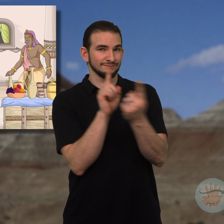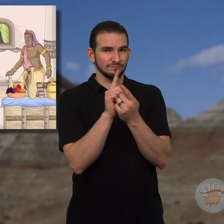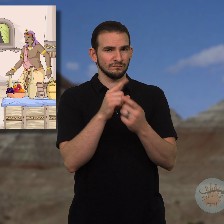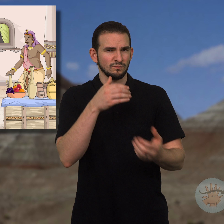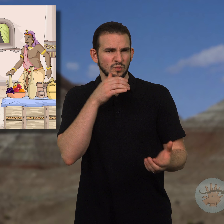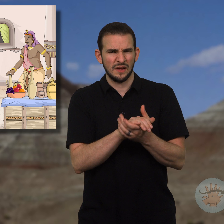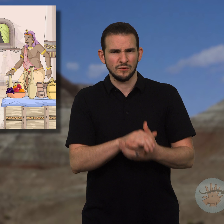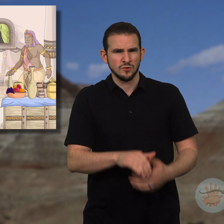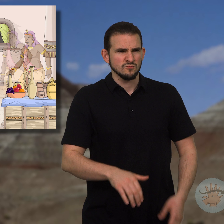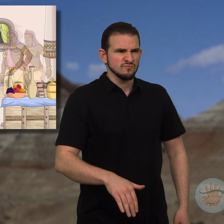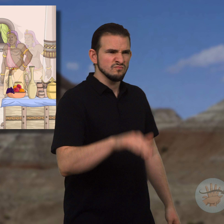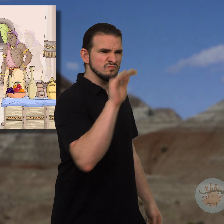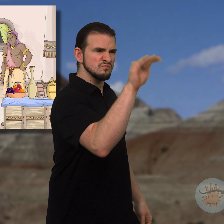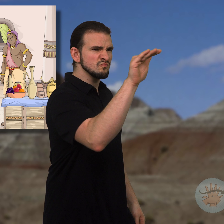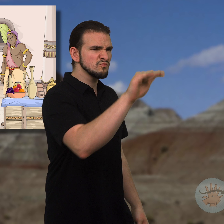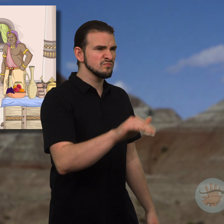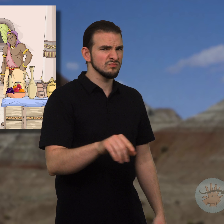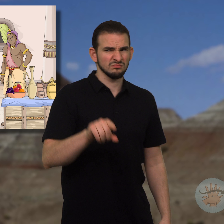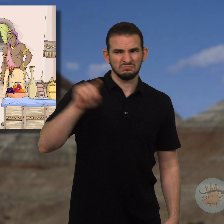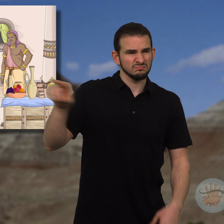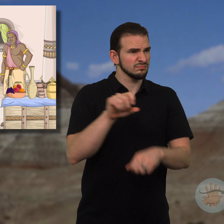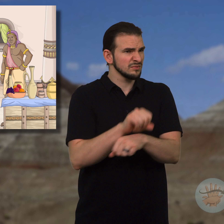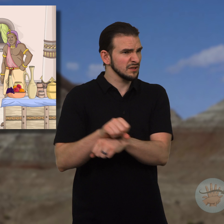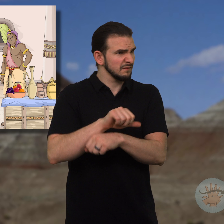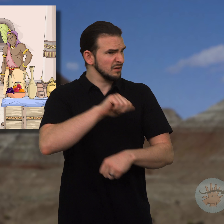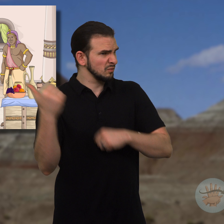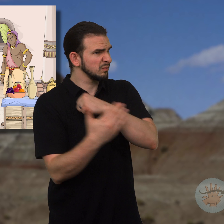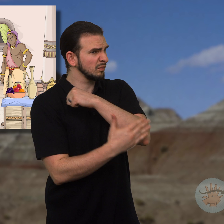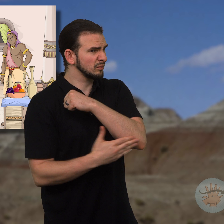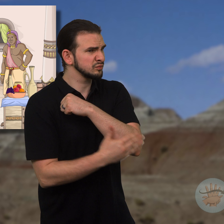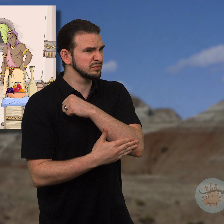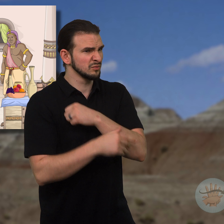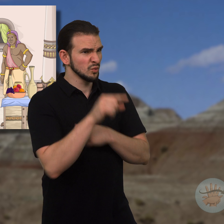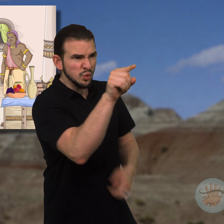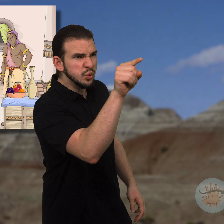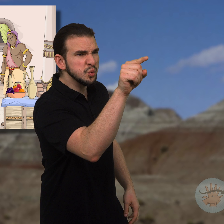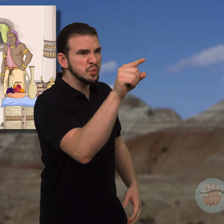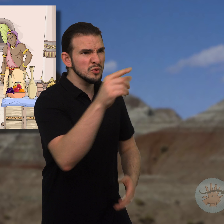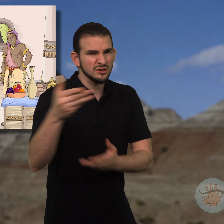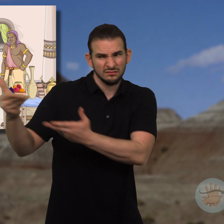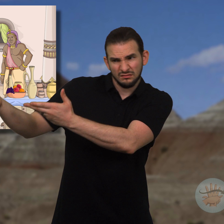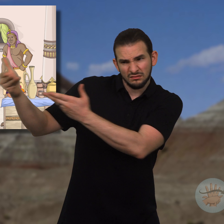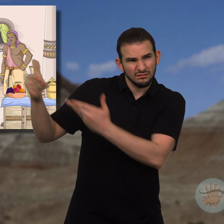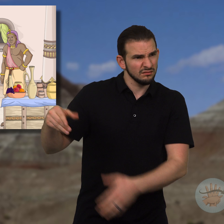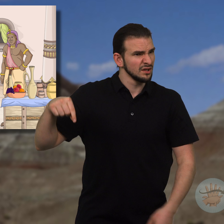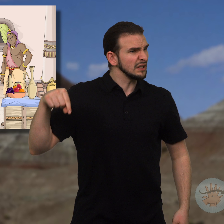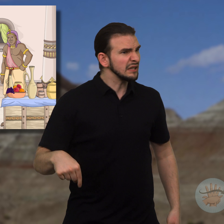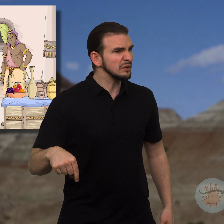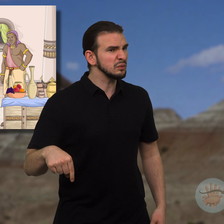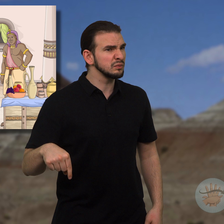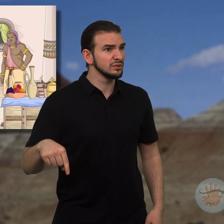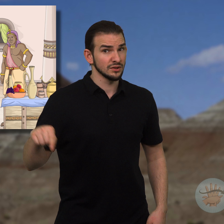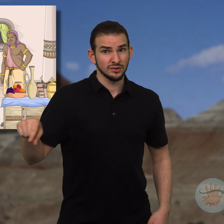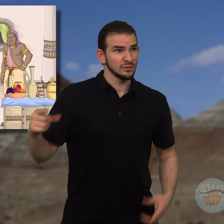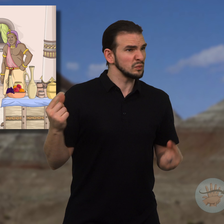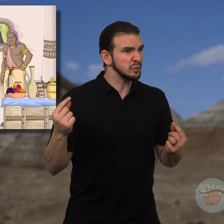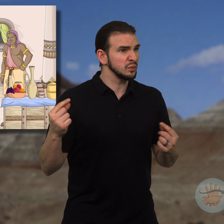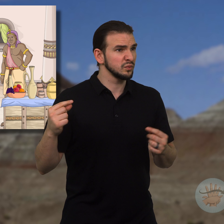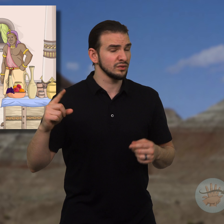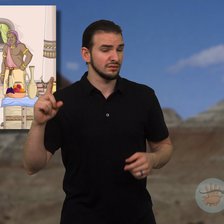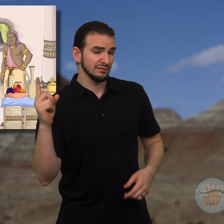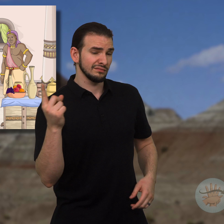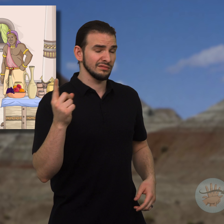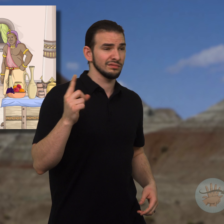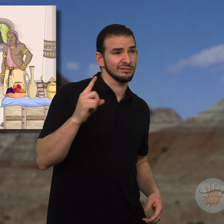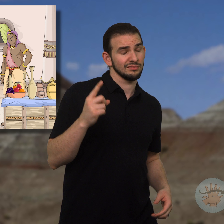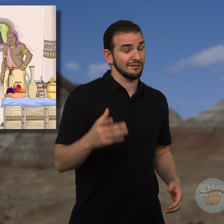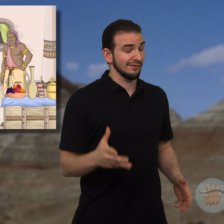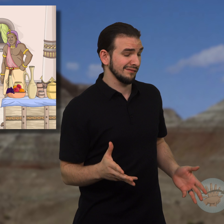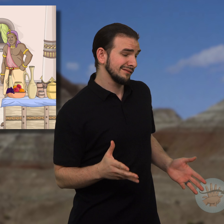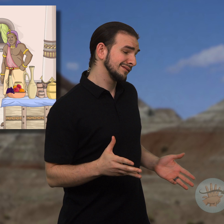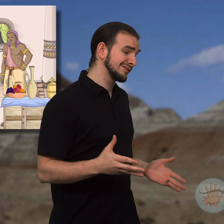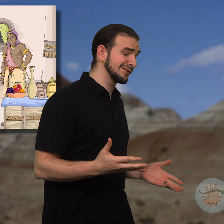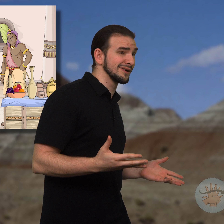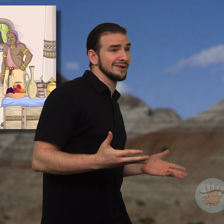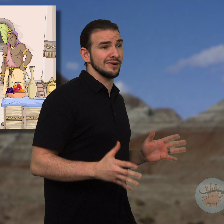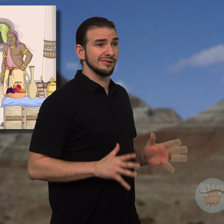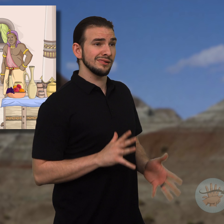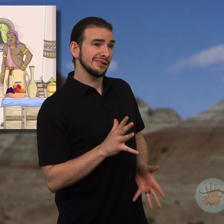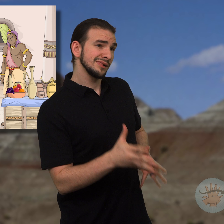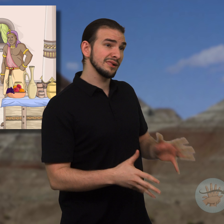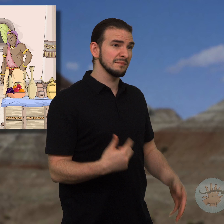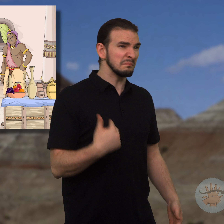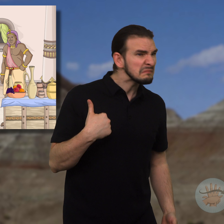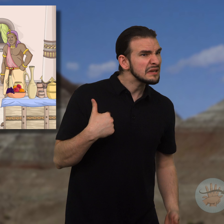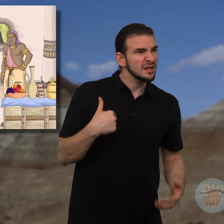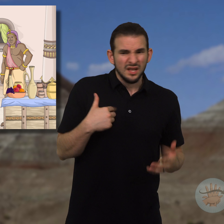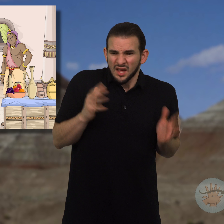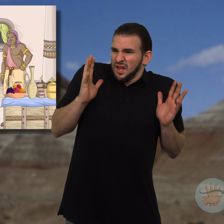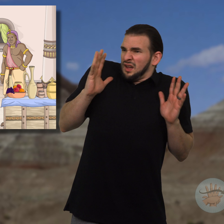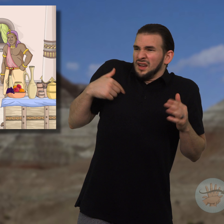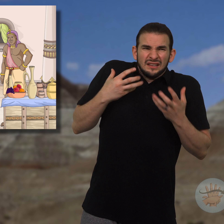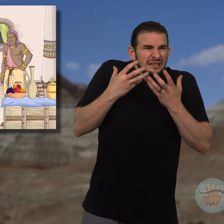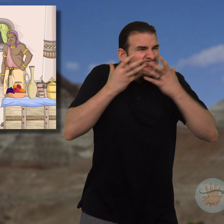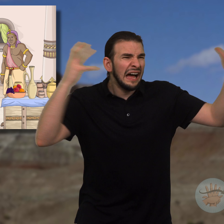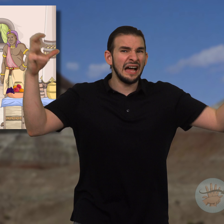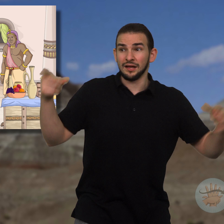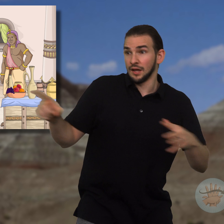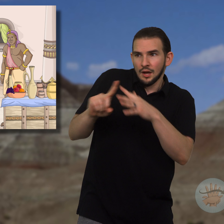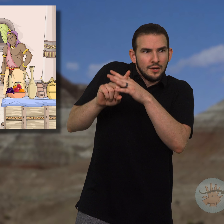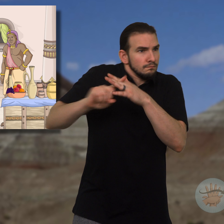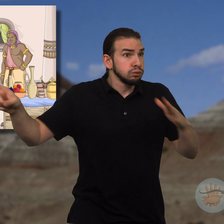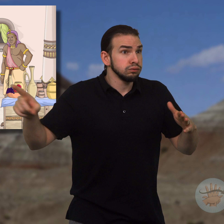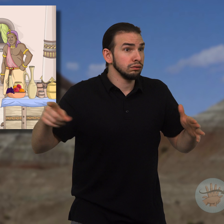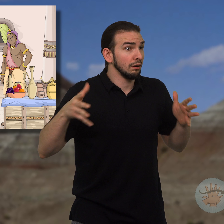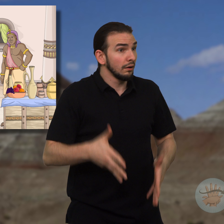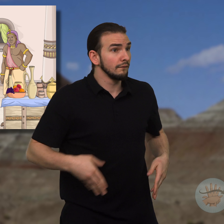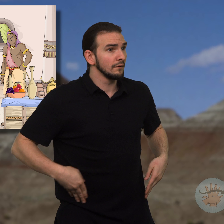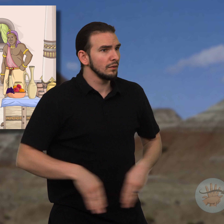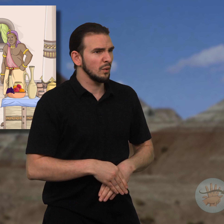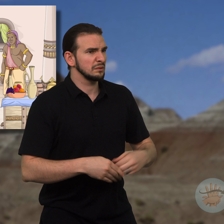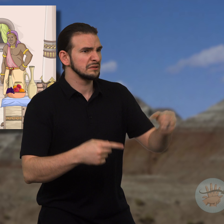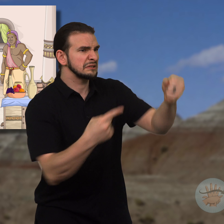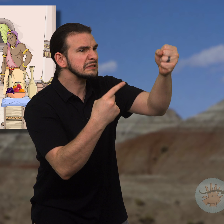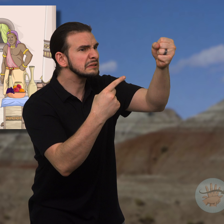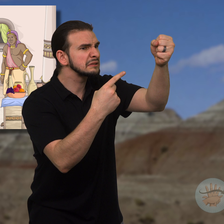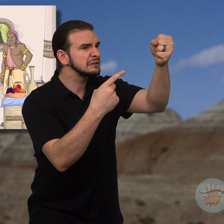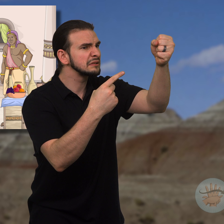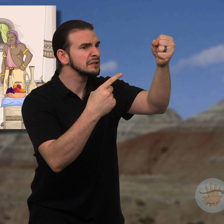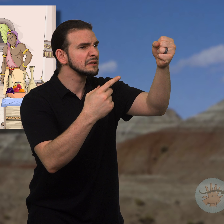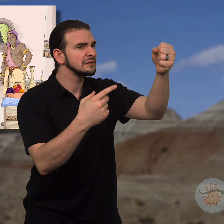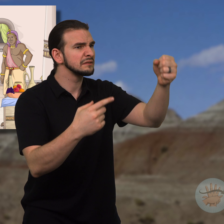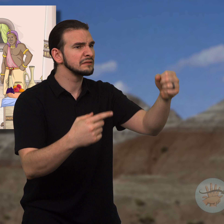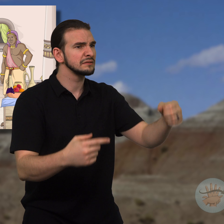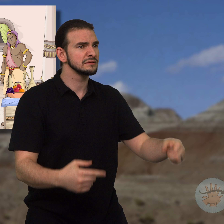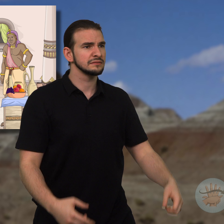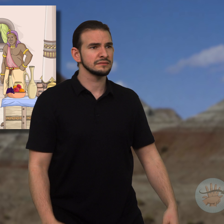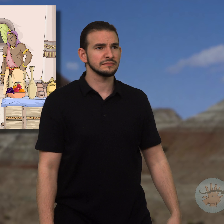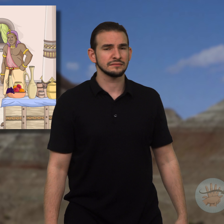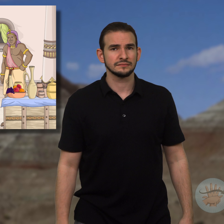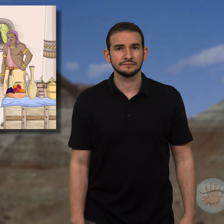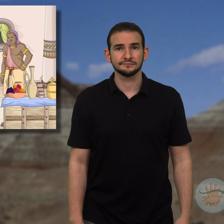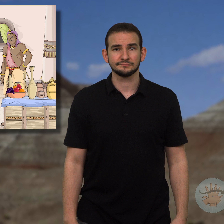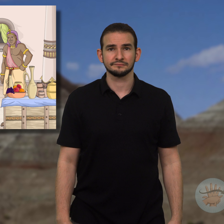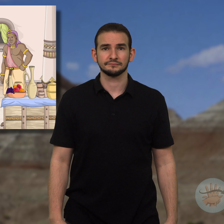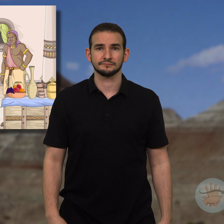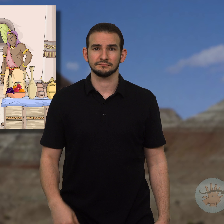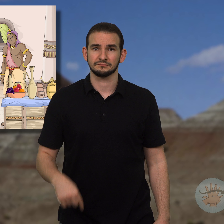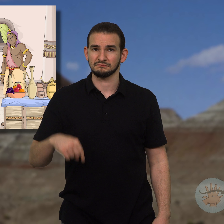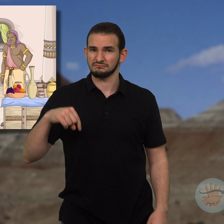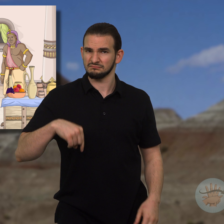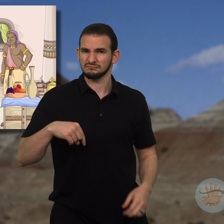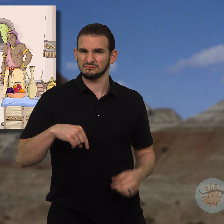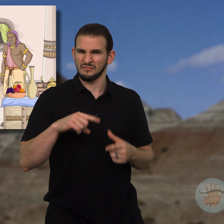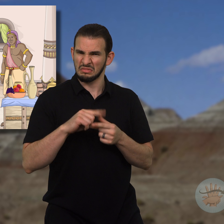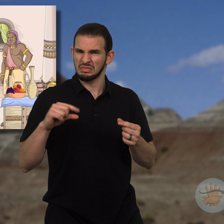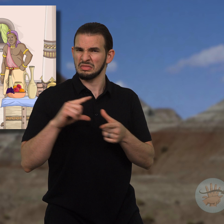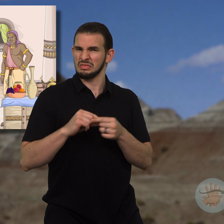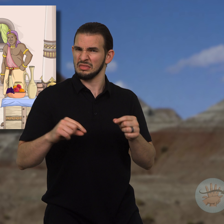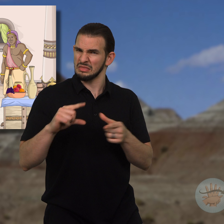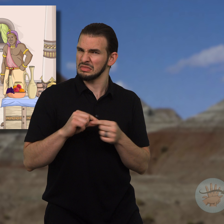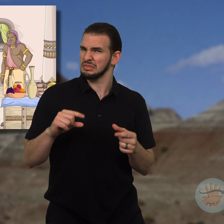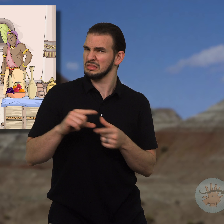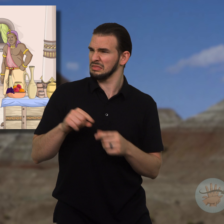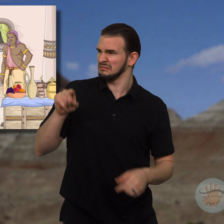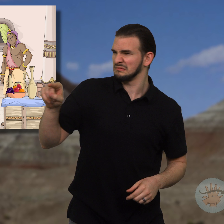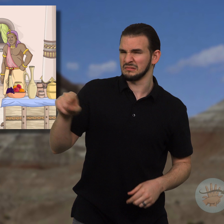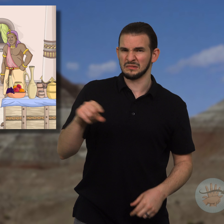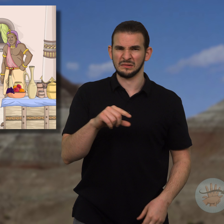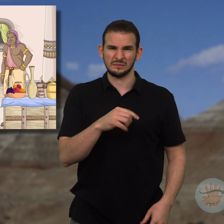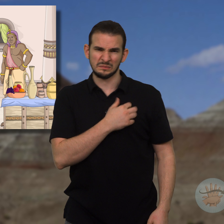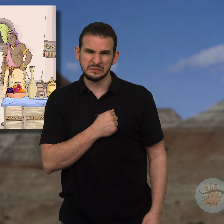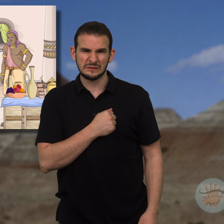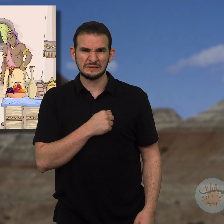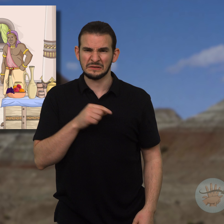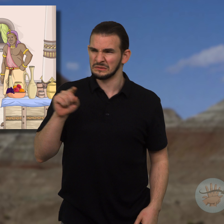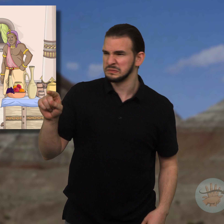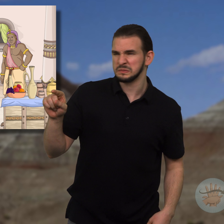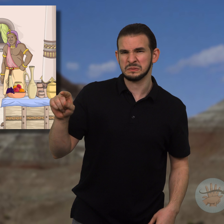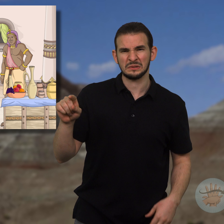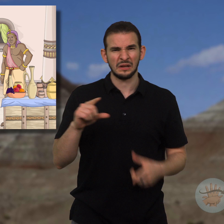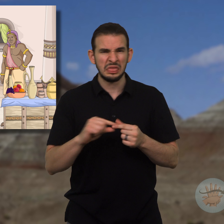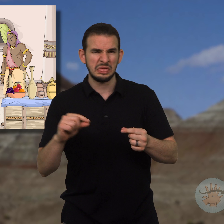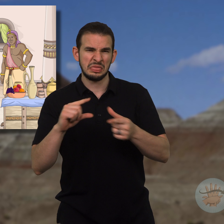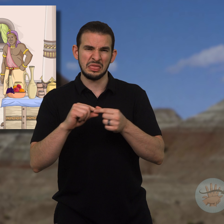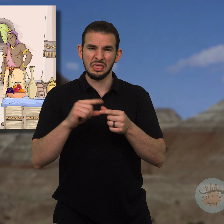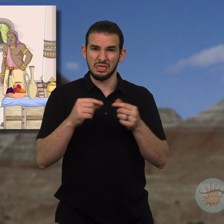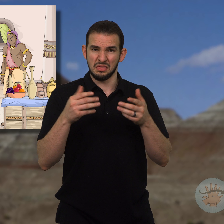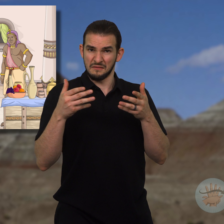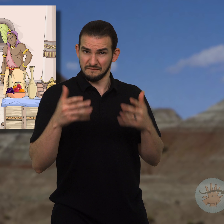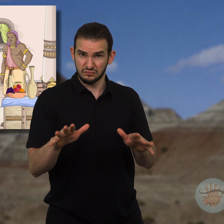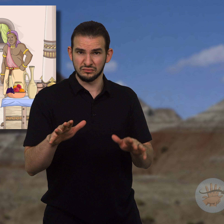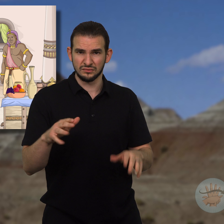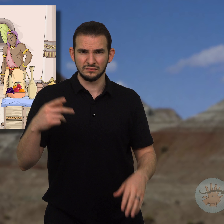Then she told him the same story: “The Hebrew slave you brought us came to me to make sport of me, but when I screamed for help, he left his cloak beside me and ran out of the house.”